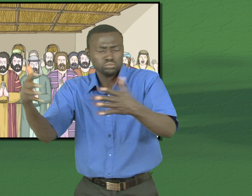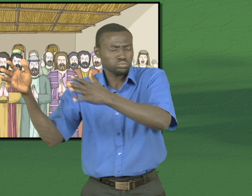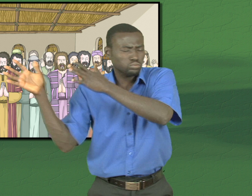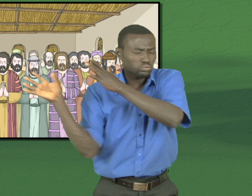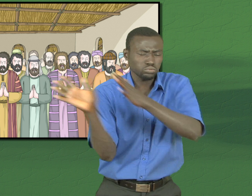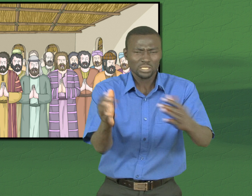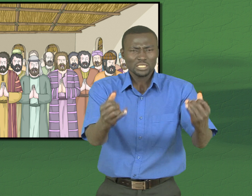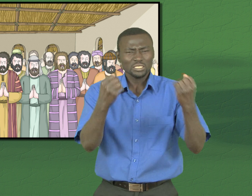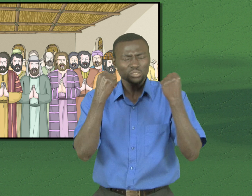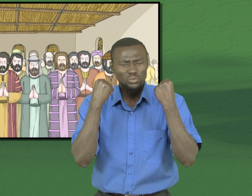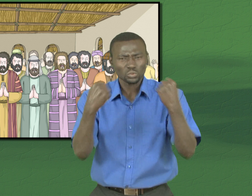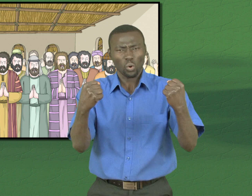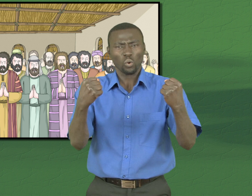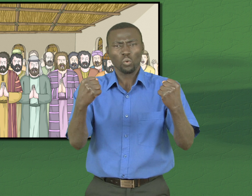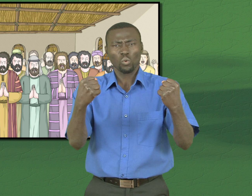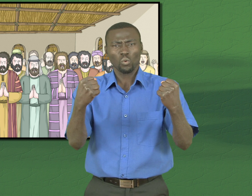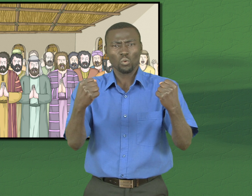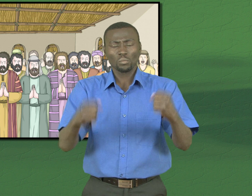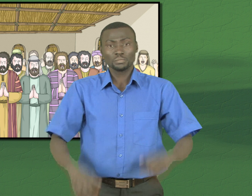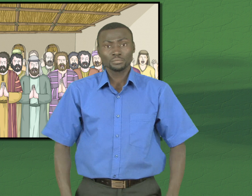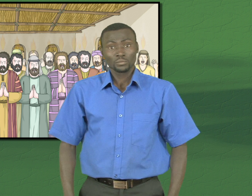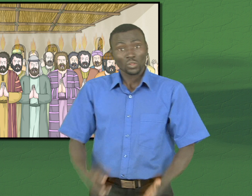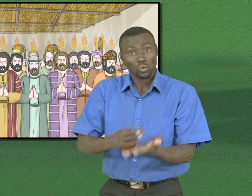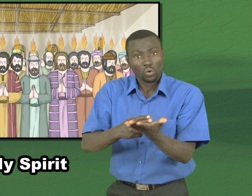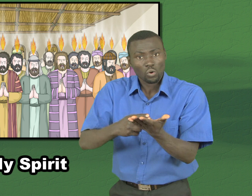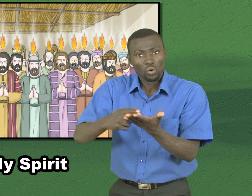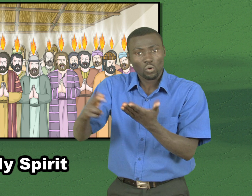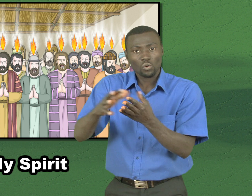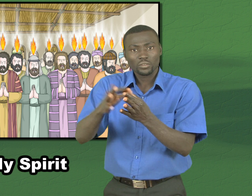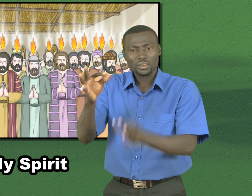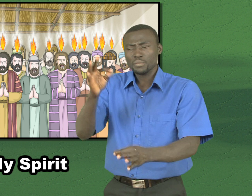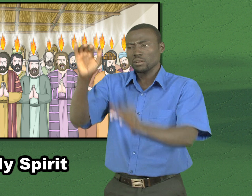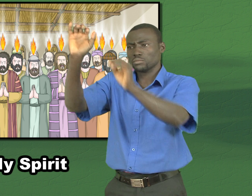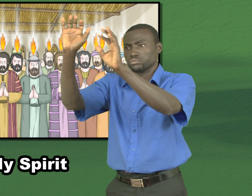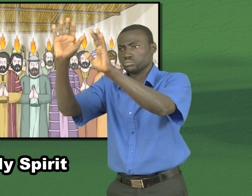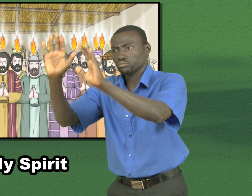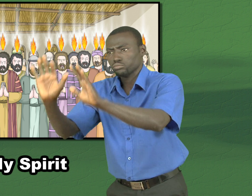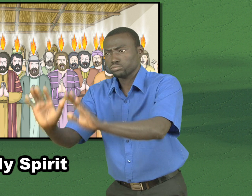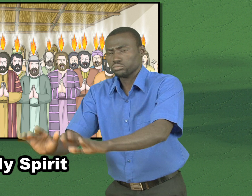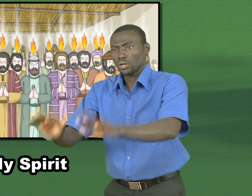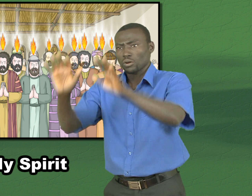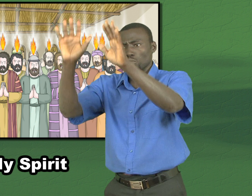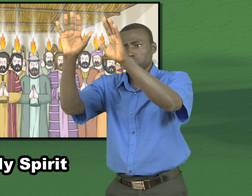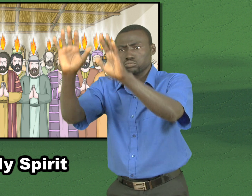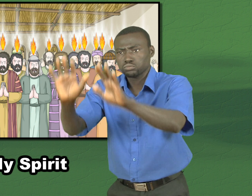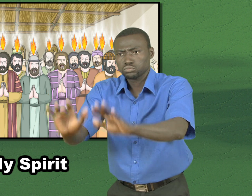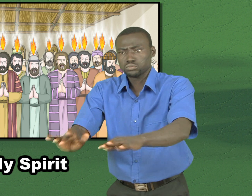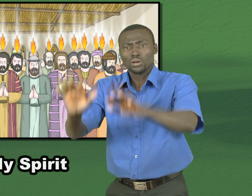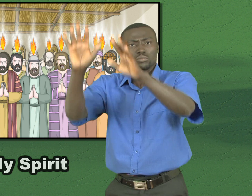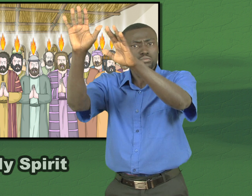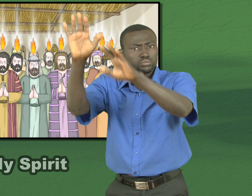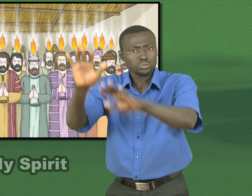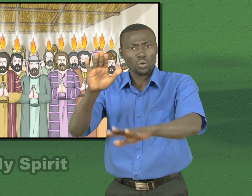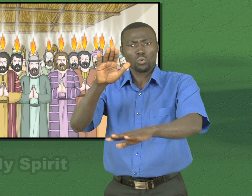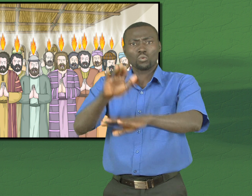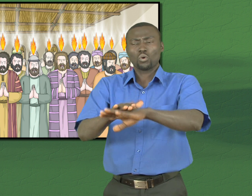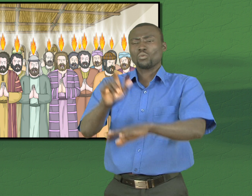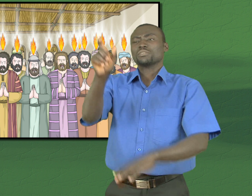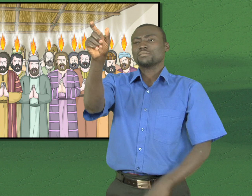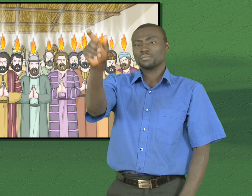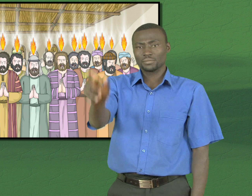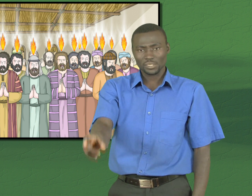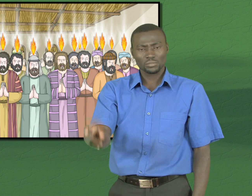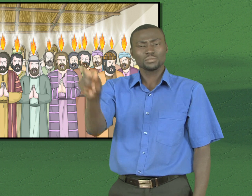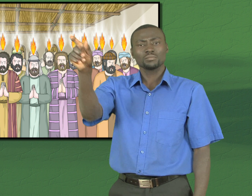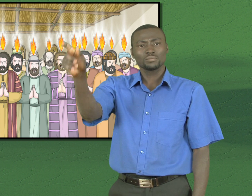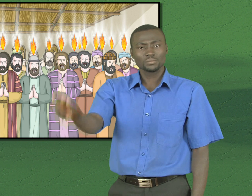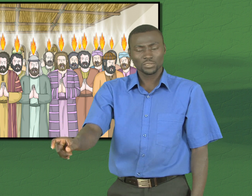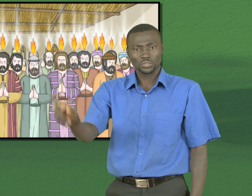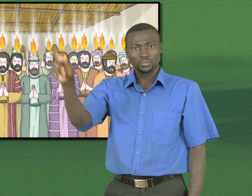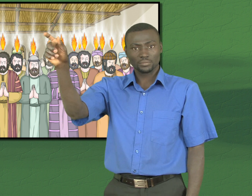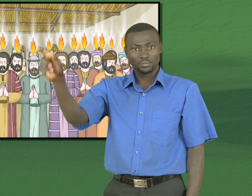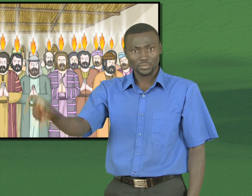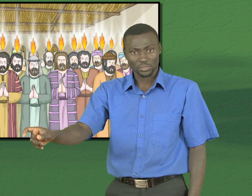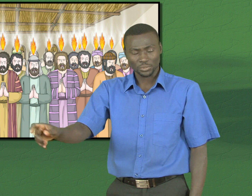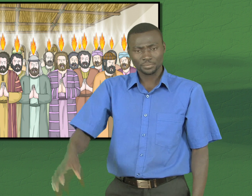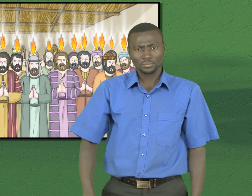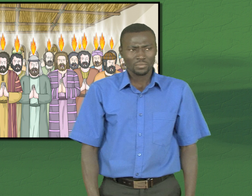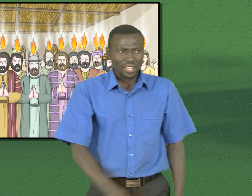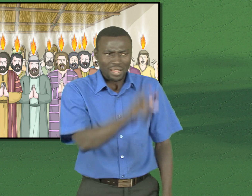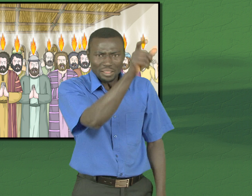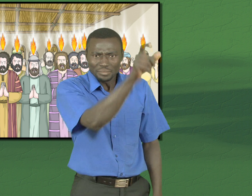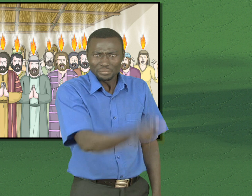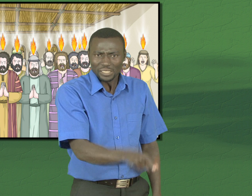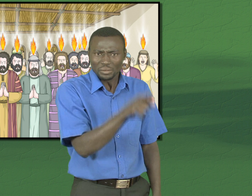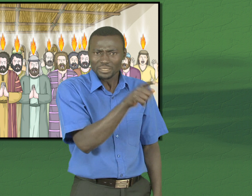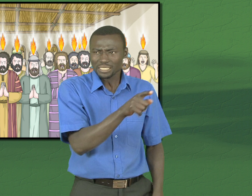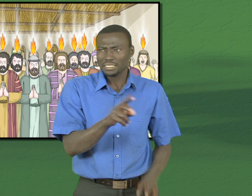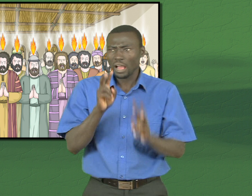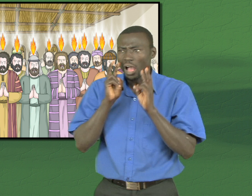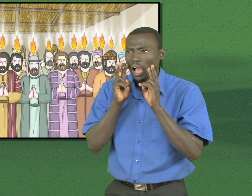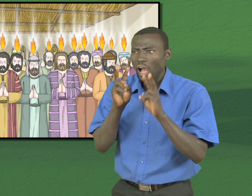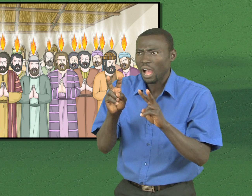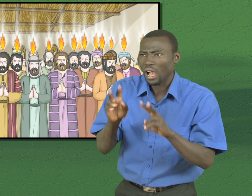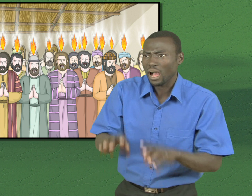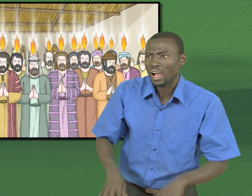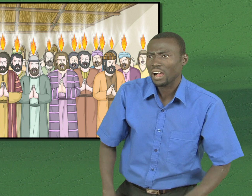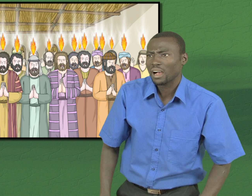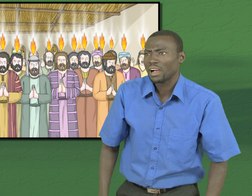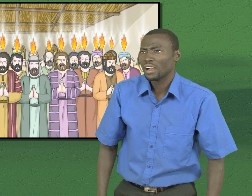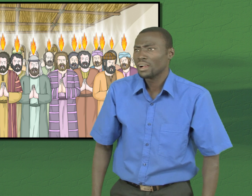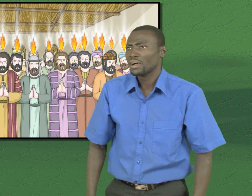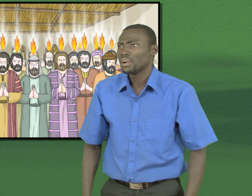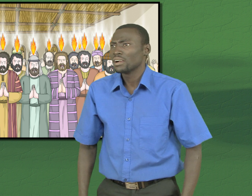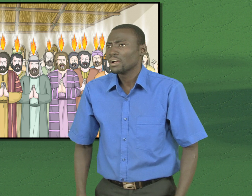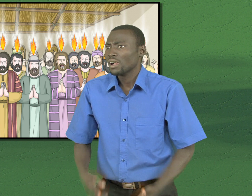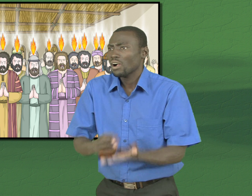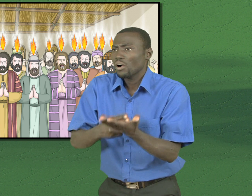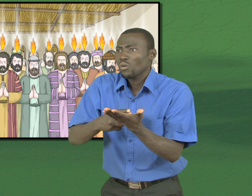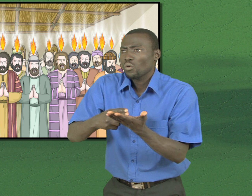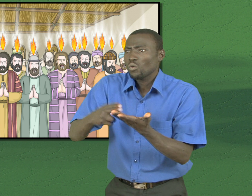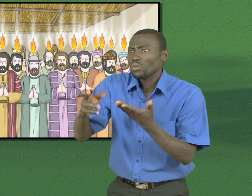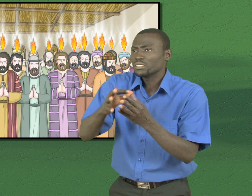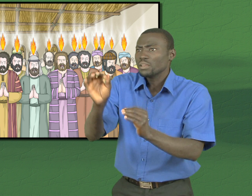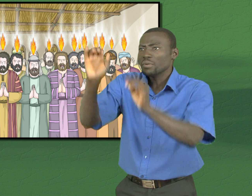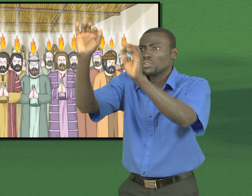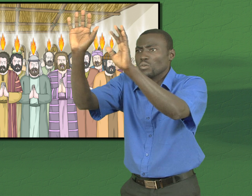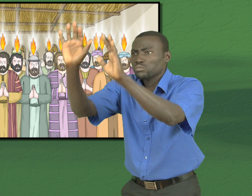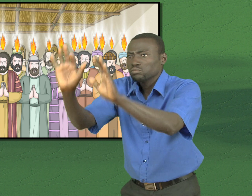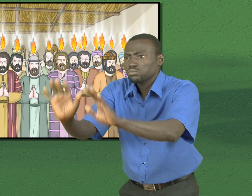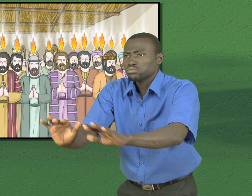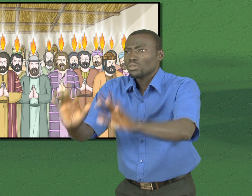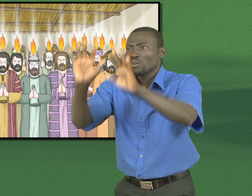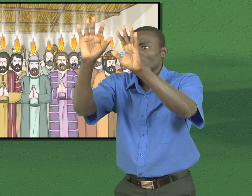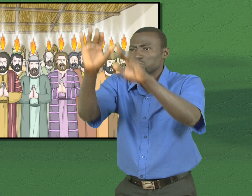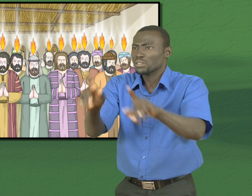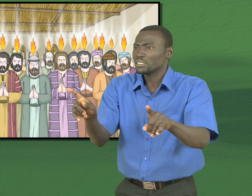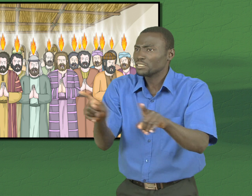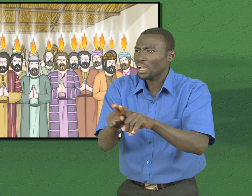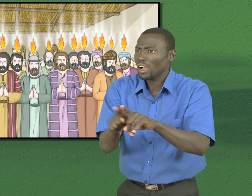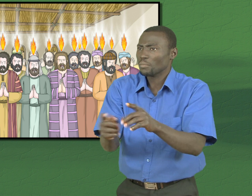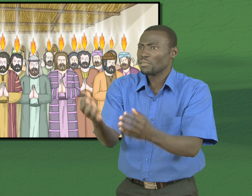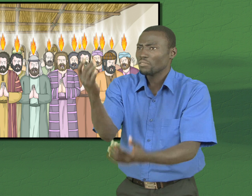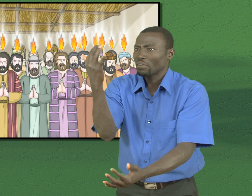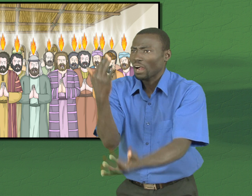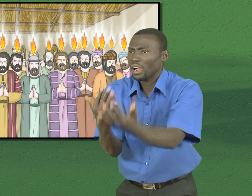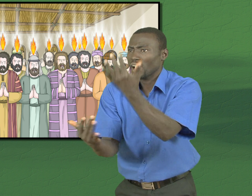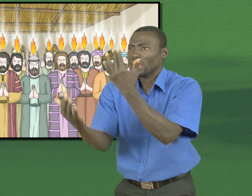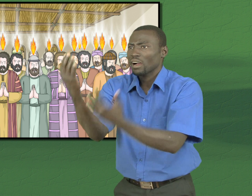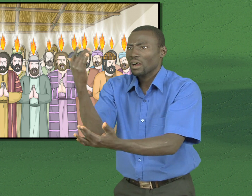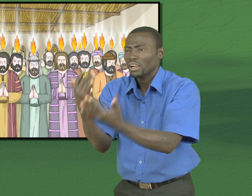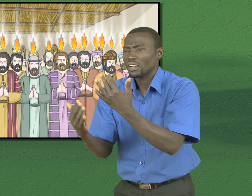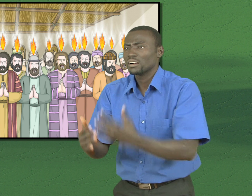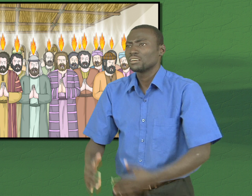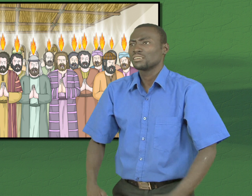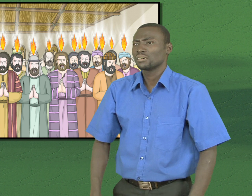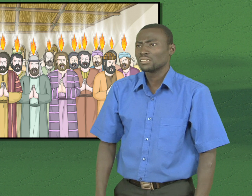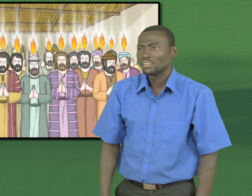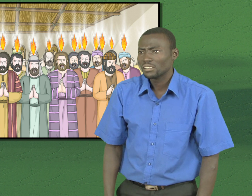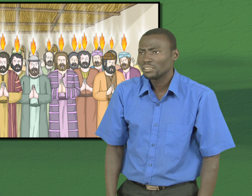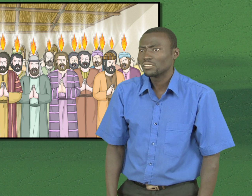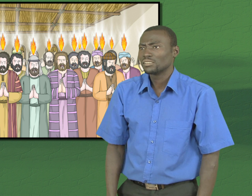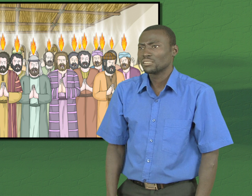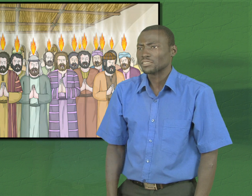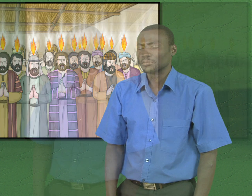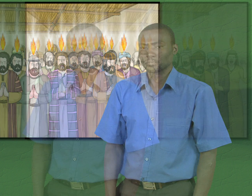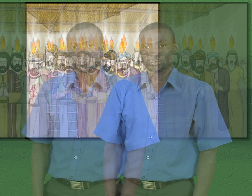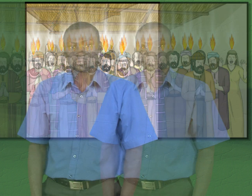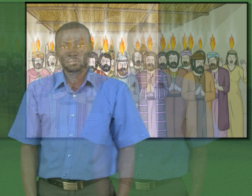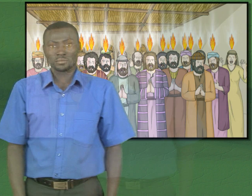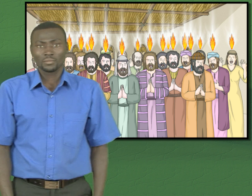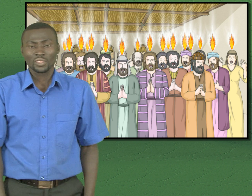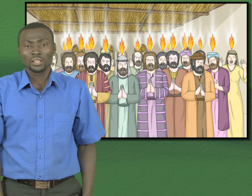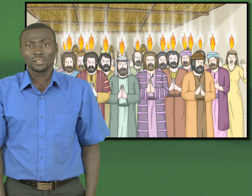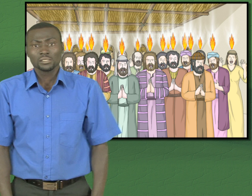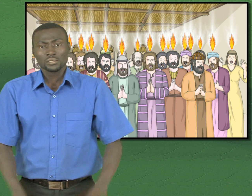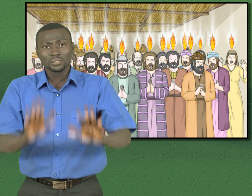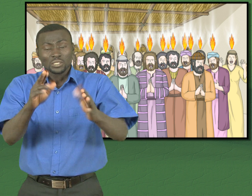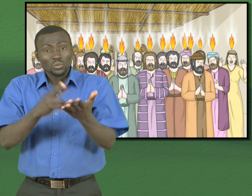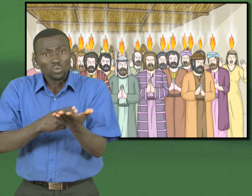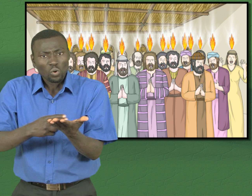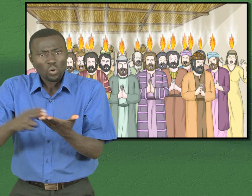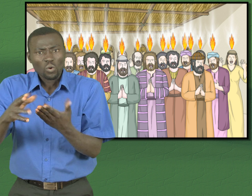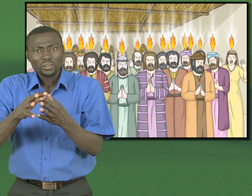They saw tongues like flames of fire that separated and came to rest on each of them.